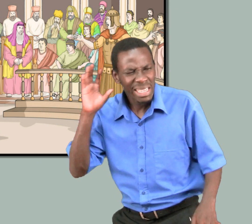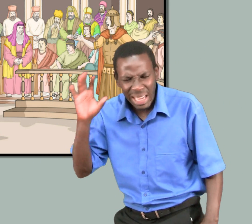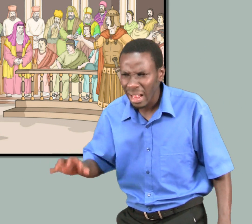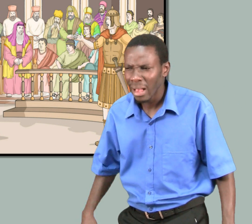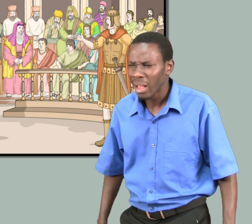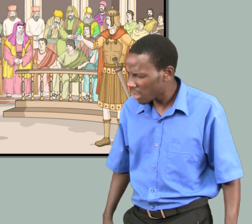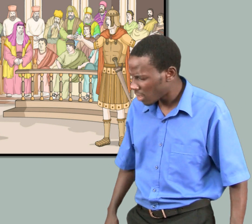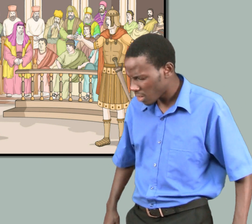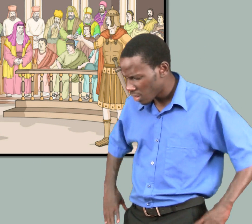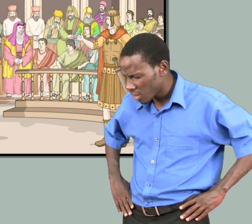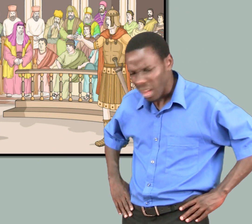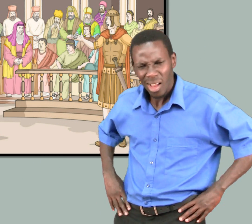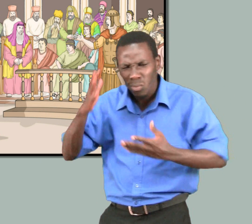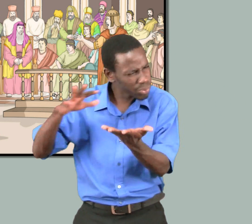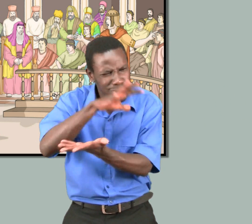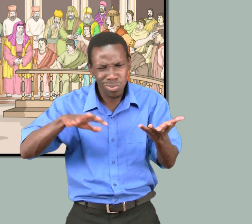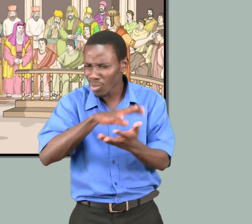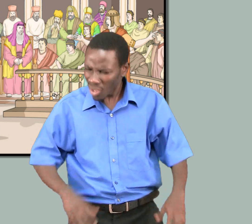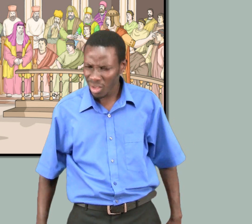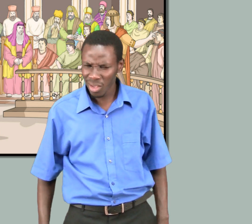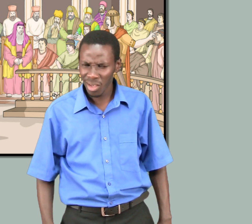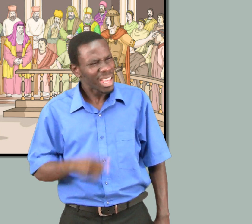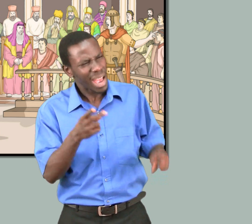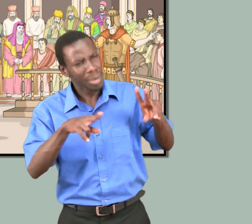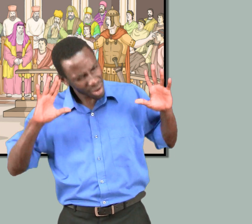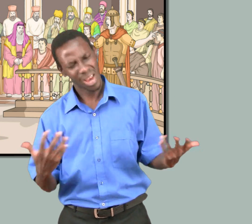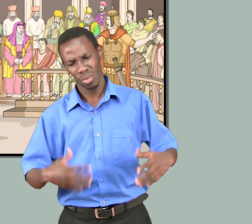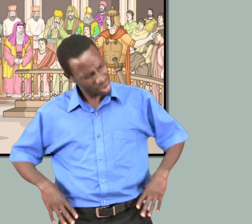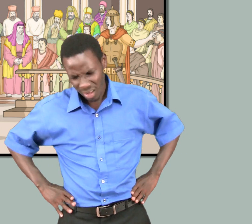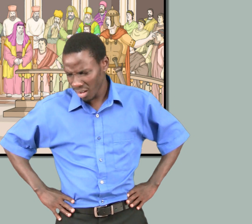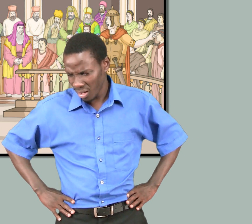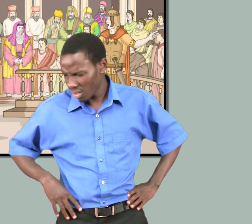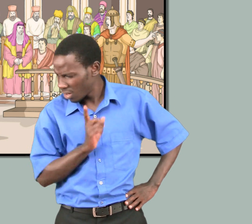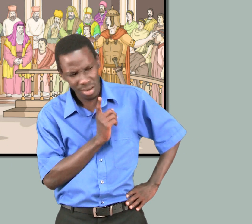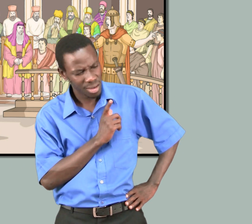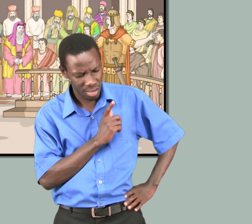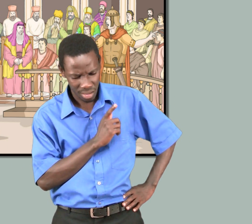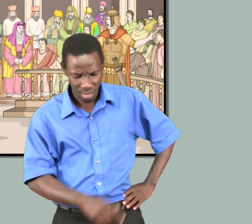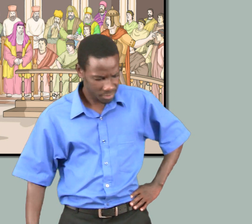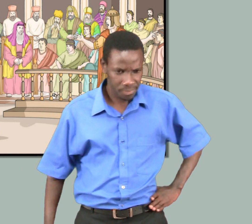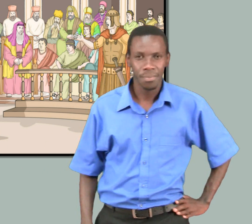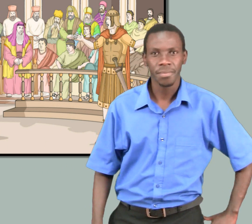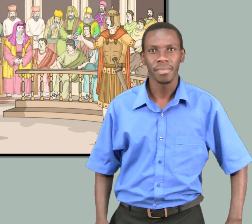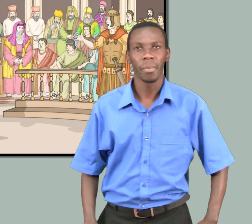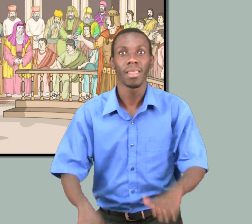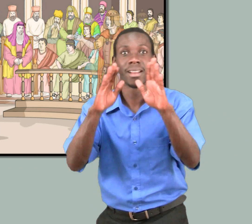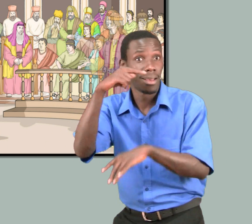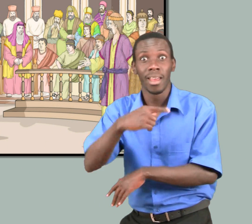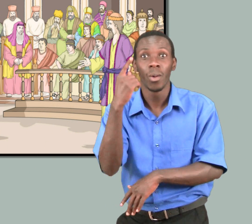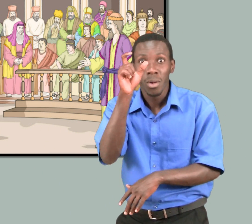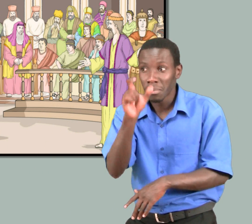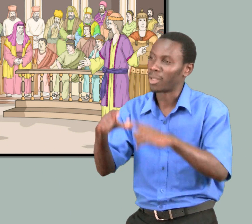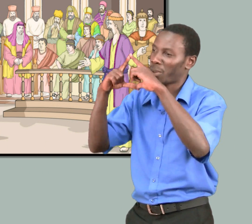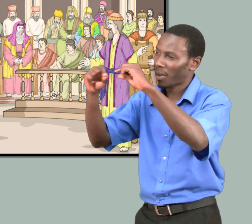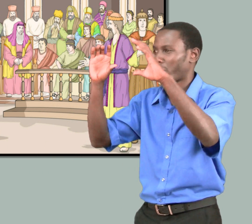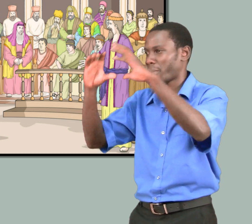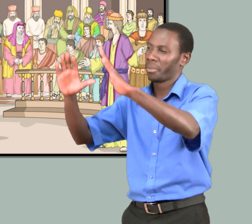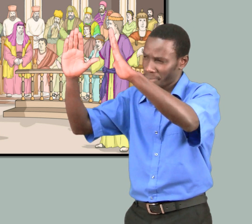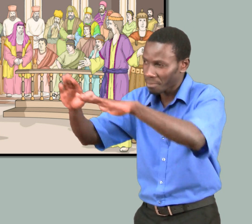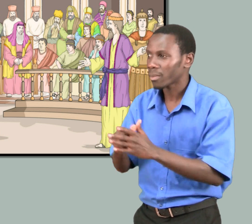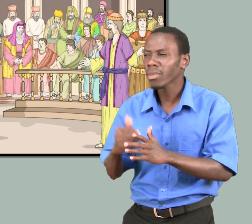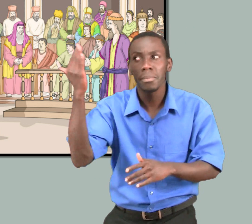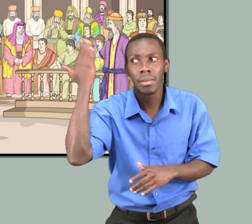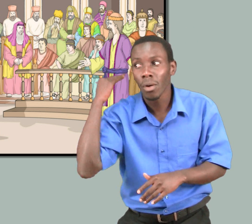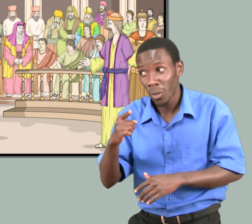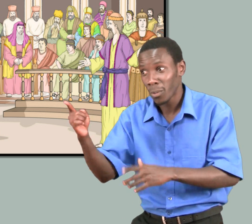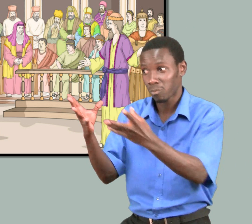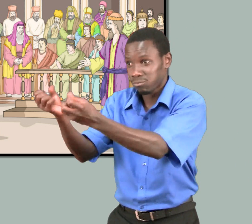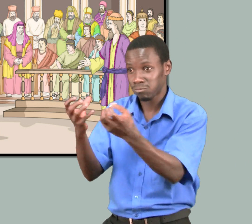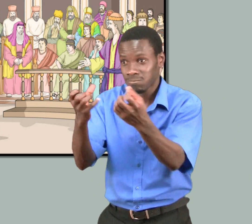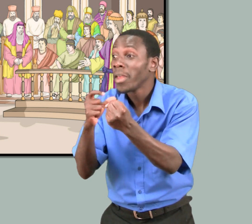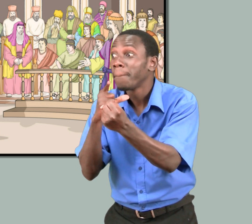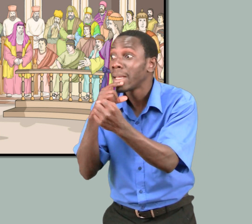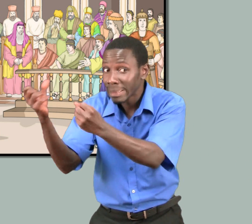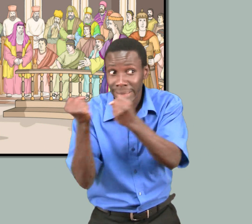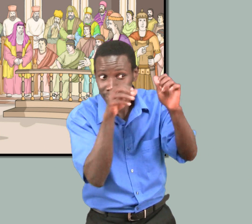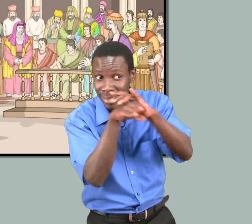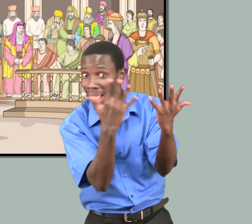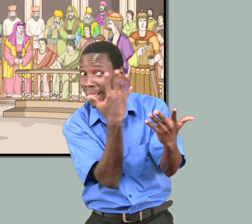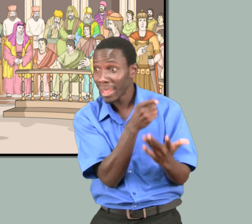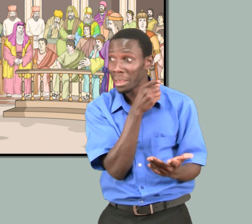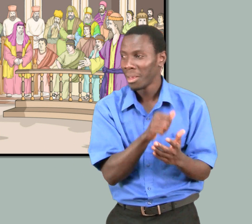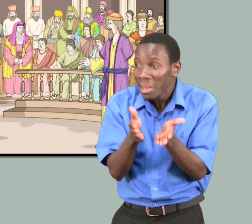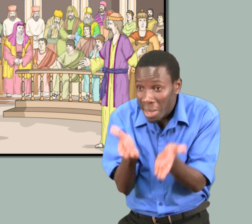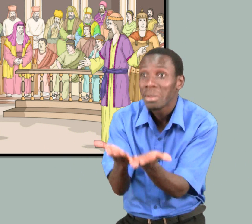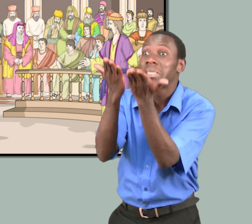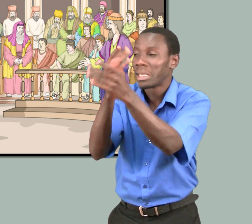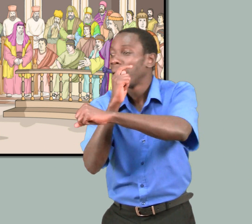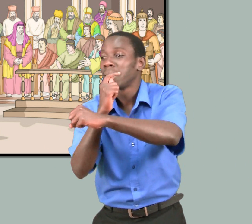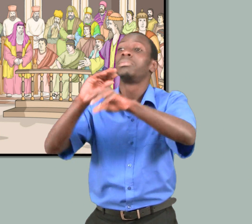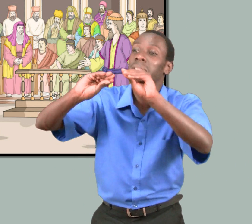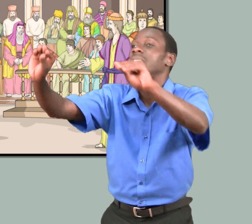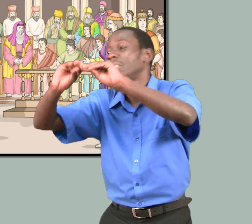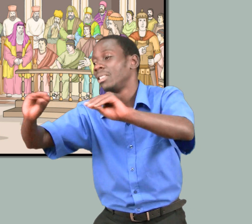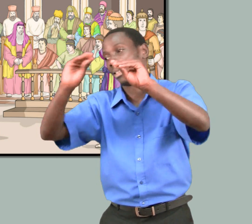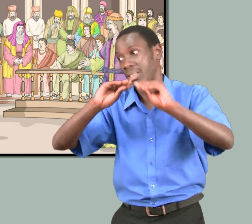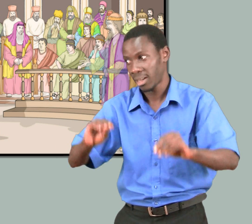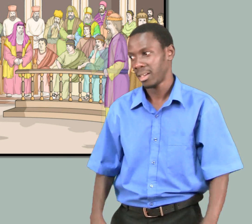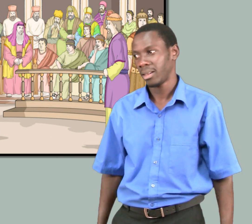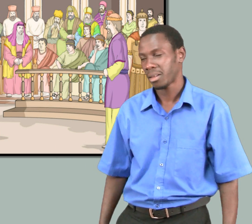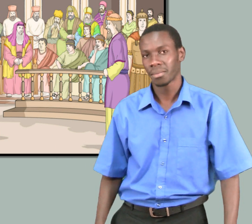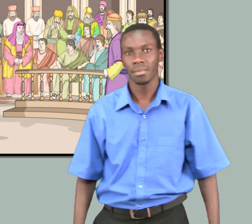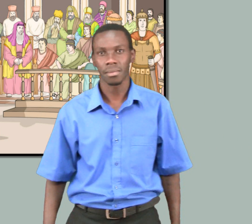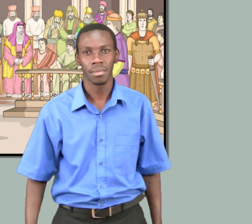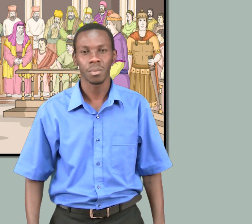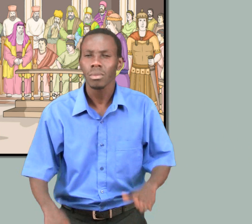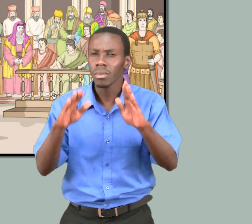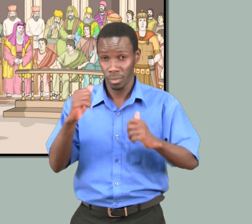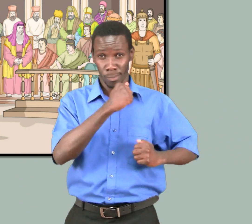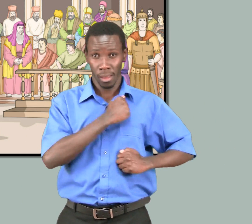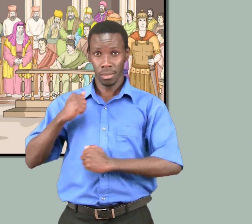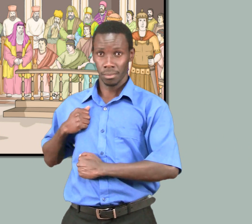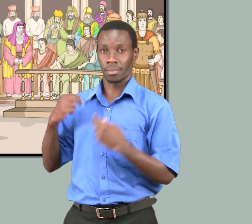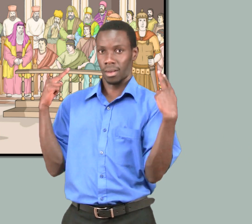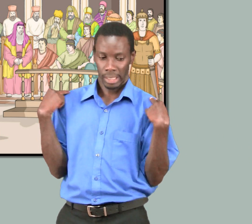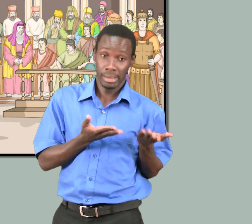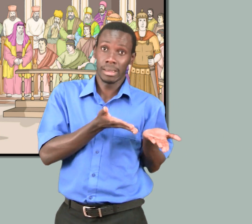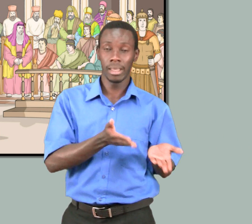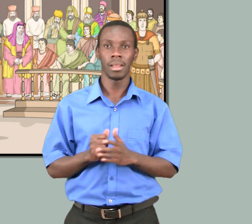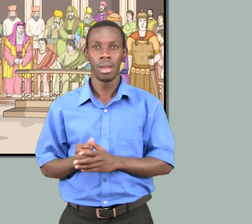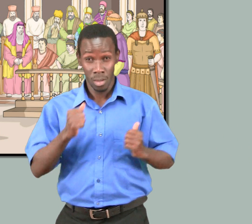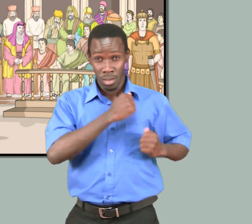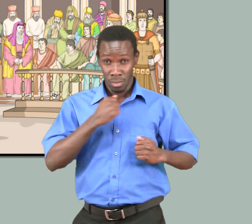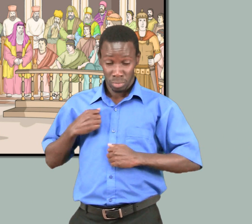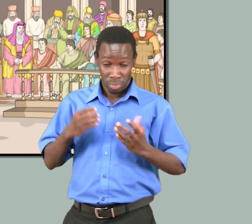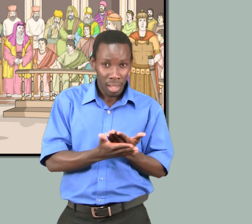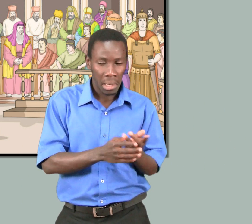When the captain of the temple guard and the chief priests heard this account, they were perplexed as to what was happening.